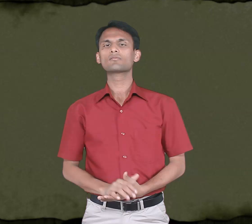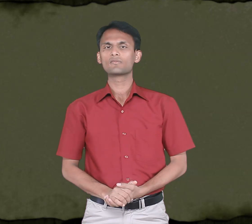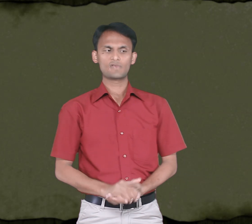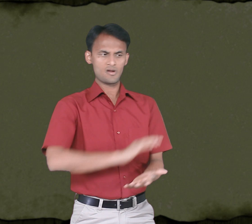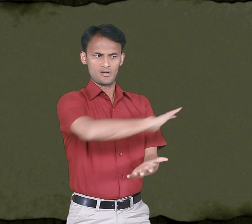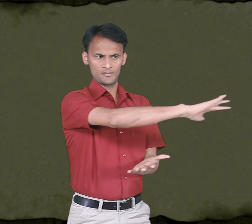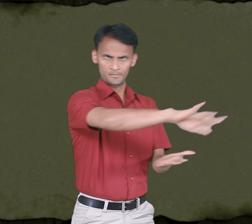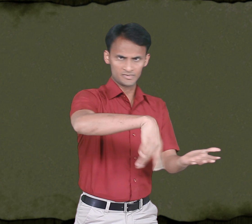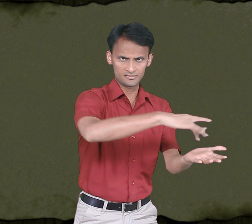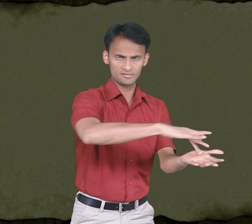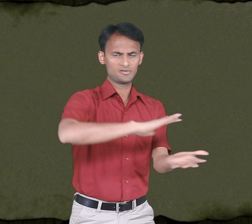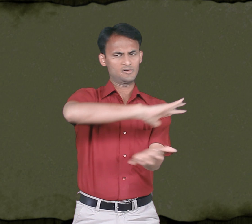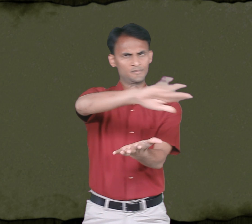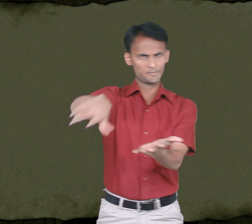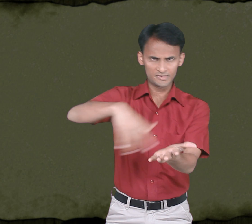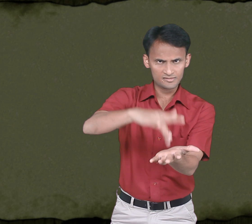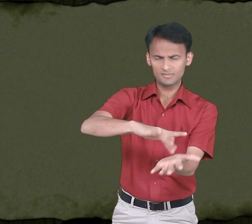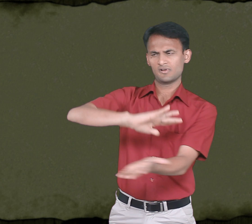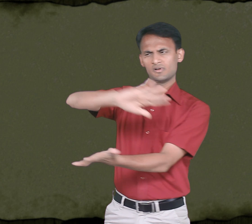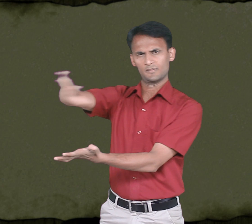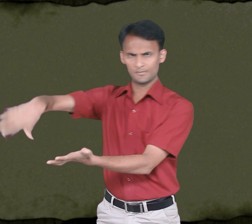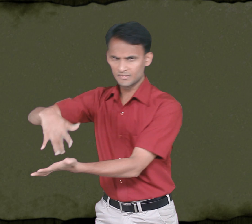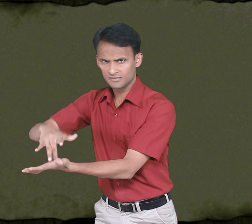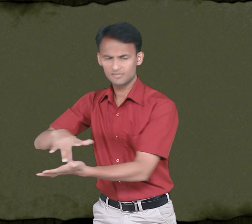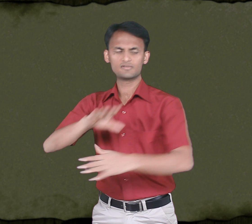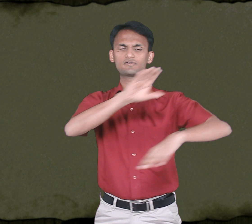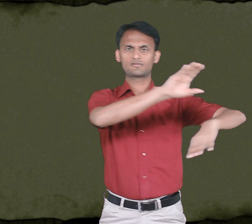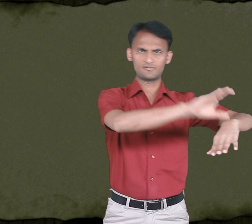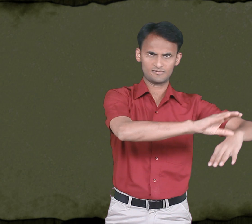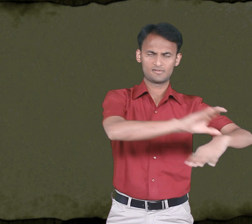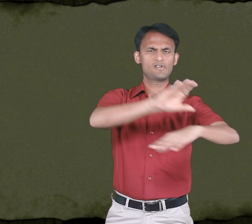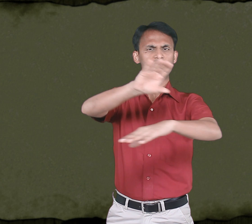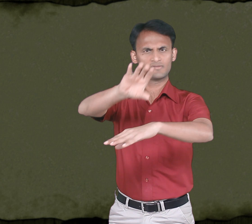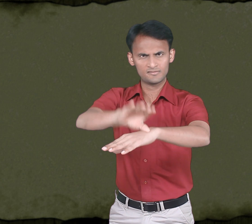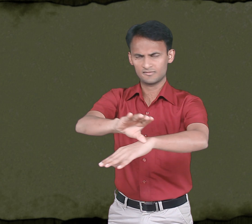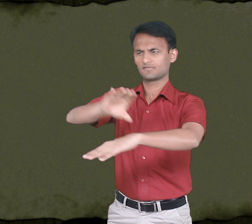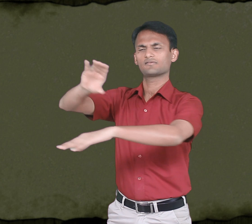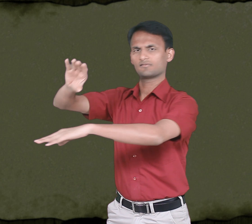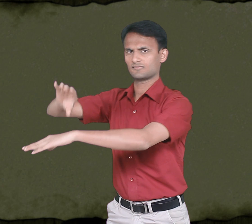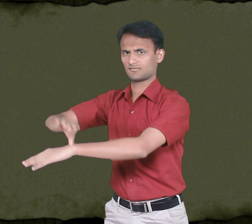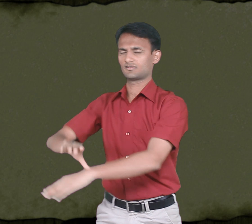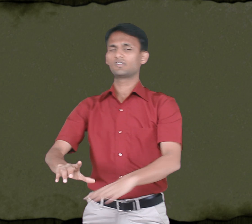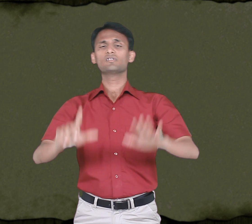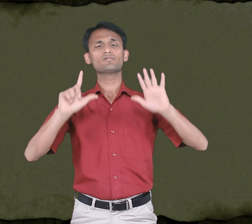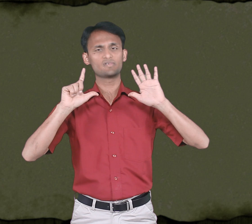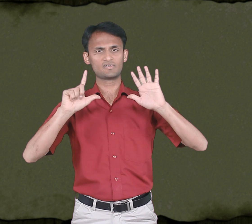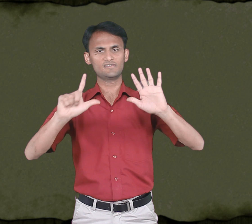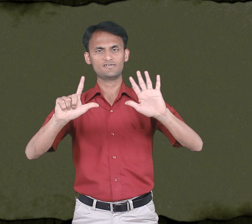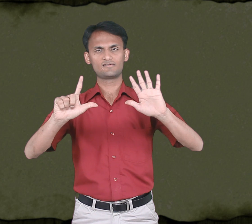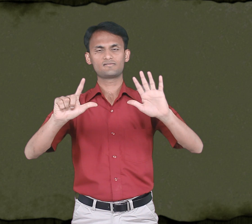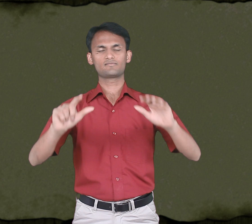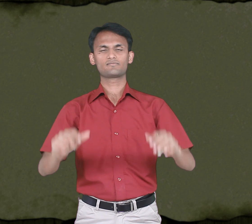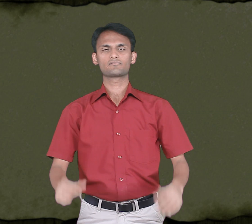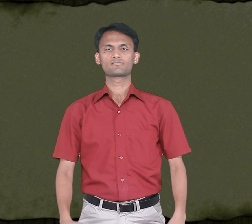The seven churches